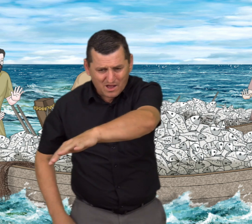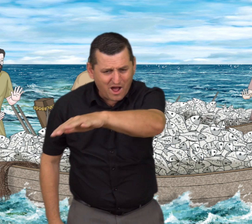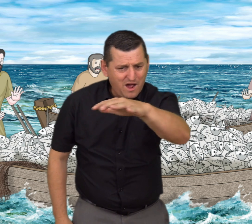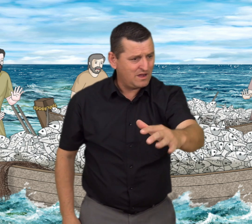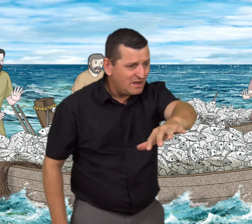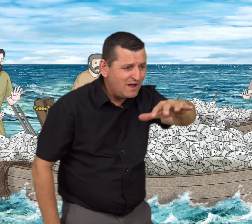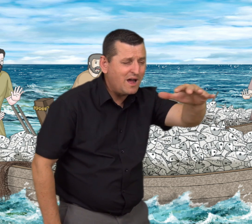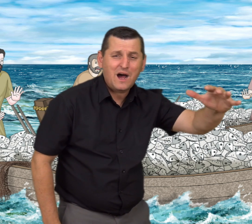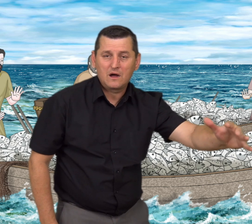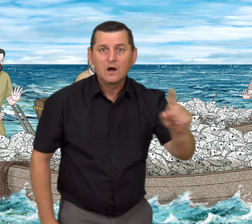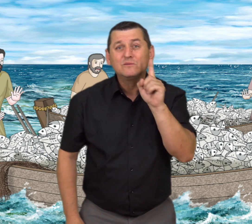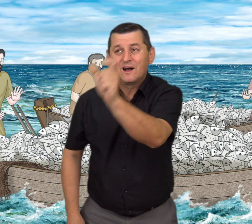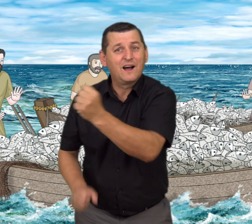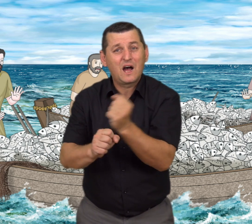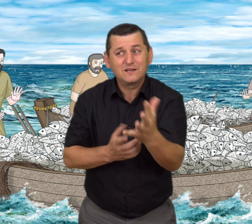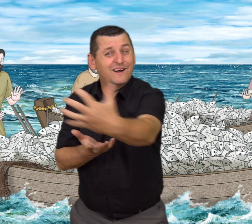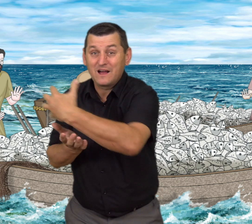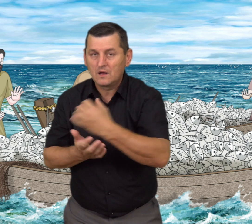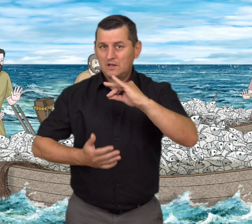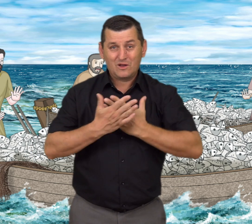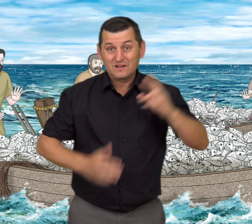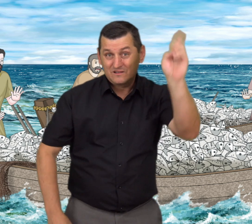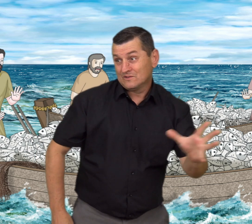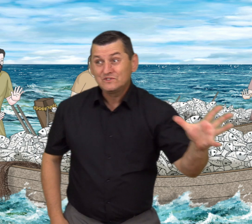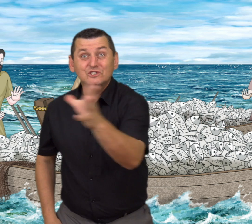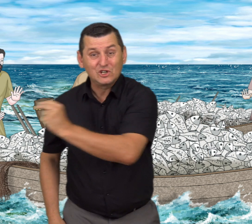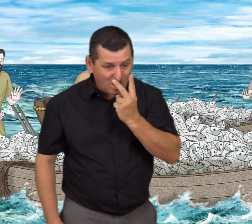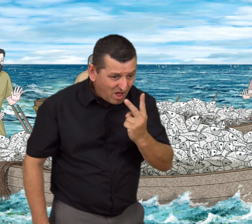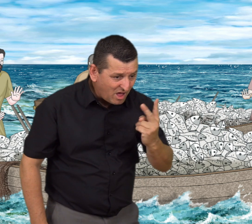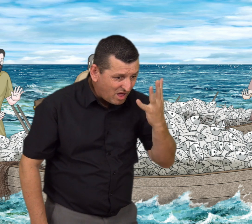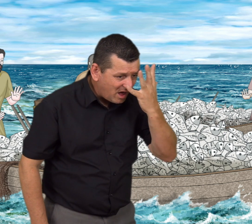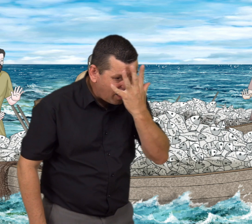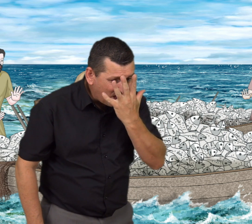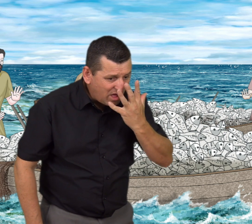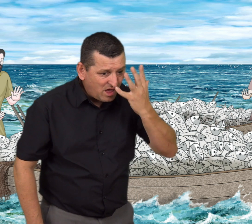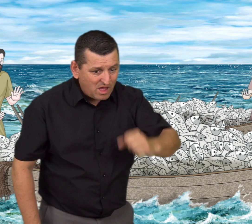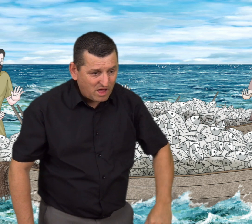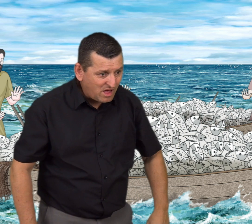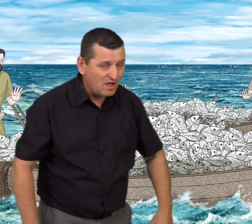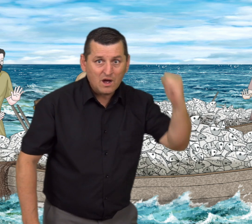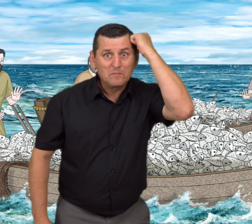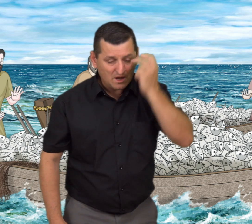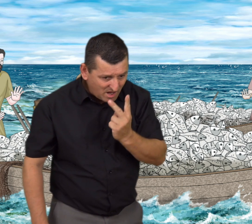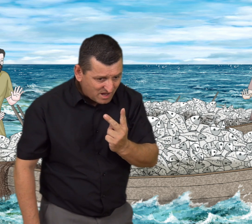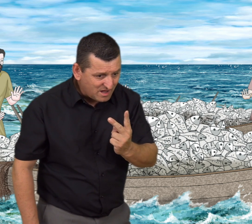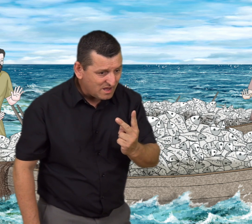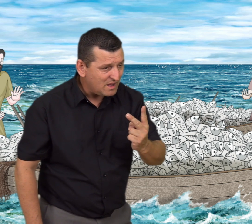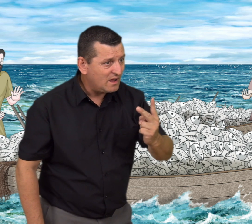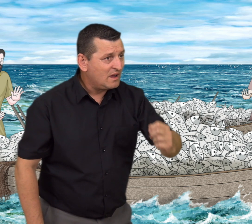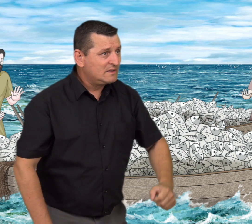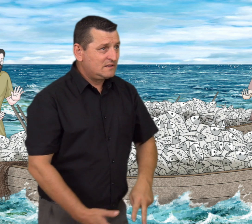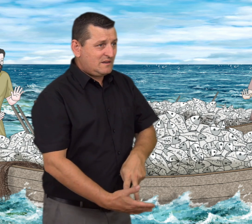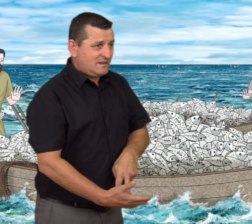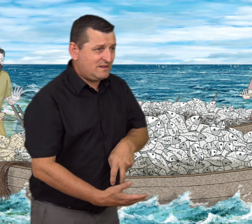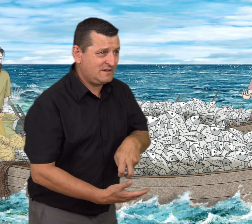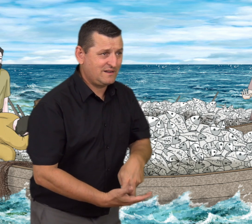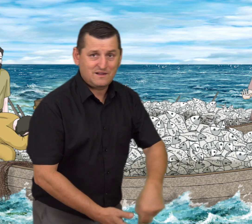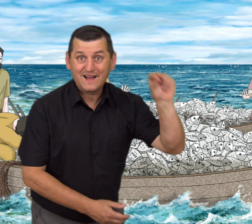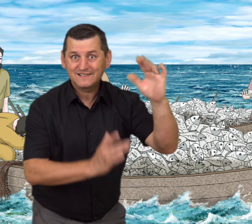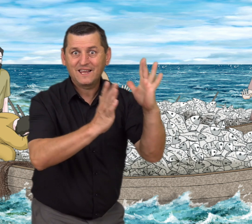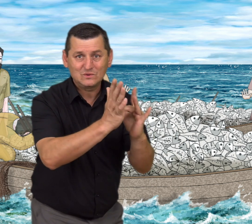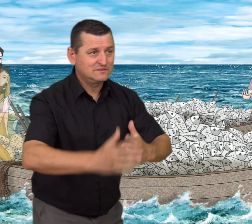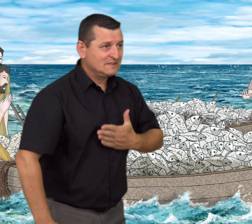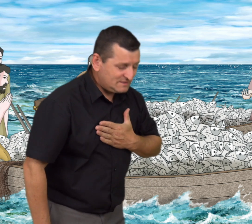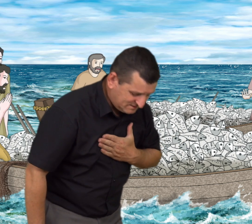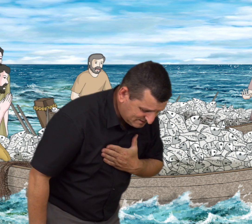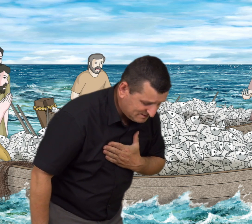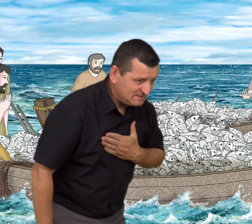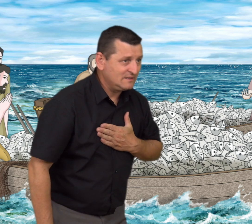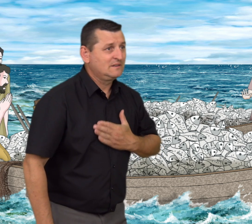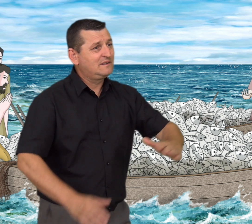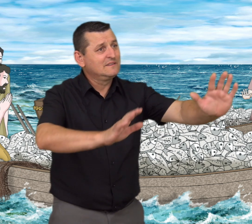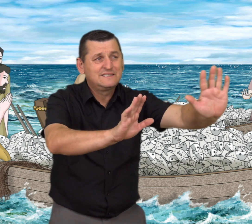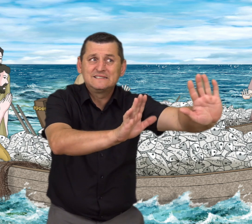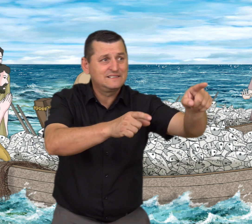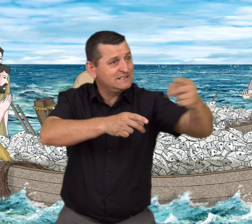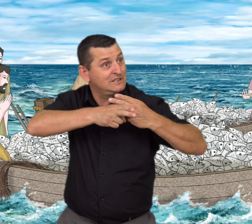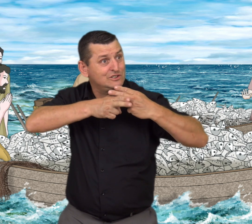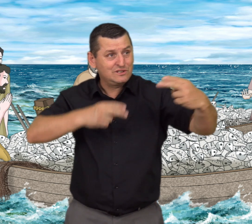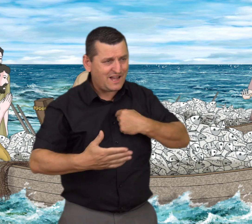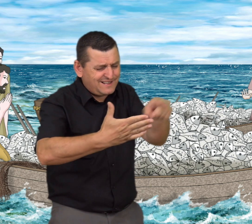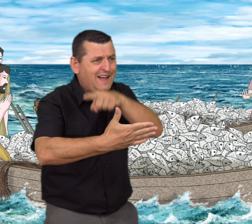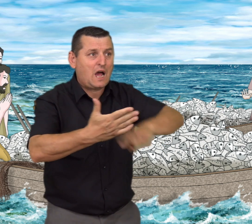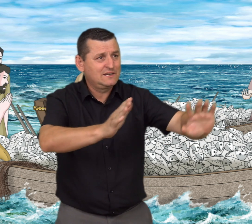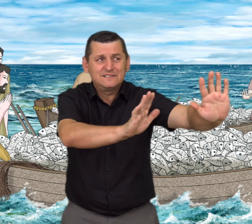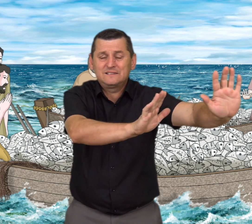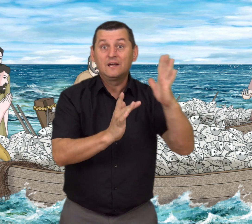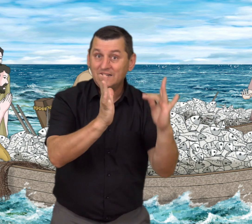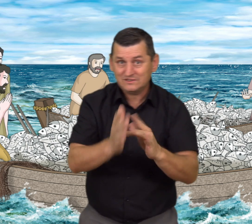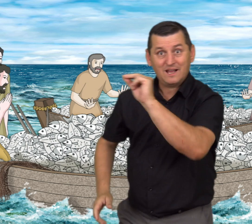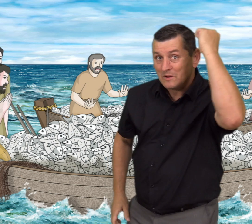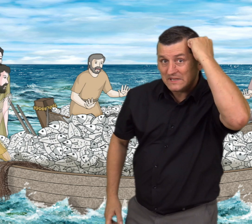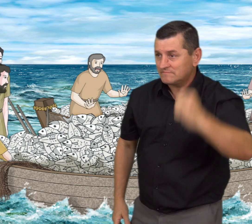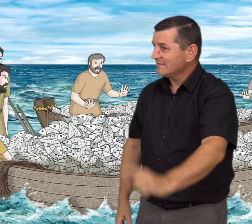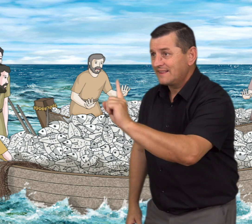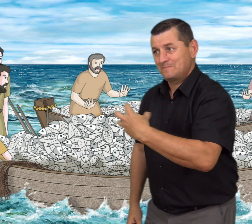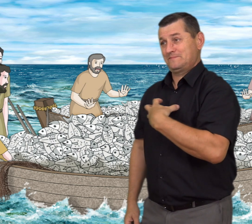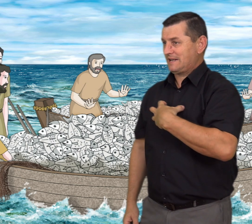For he and his companions were astonished at the catch of fish they had taken, and so were his partners James and John, the sons of Zebedee.